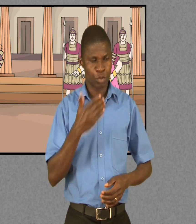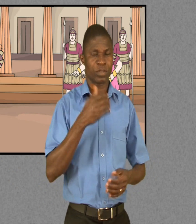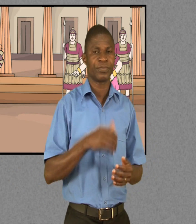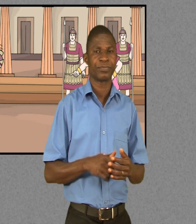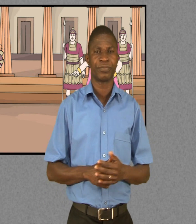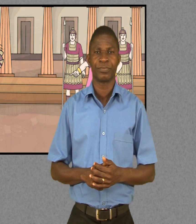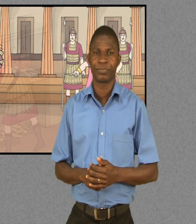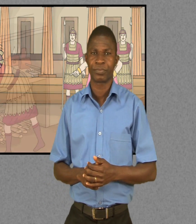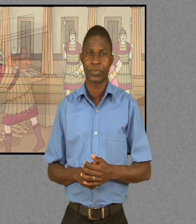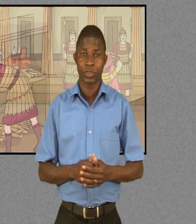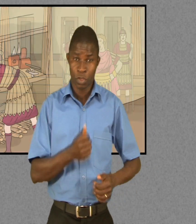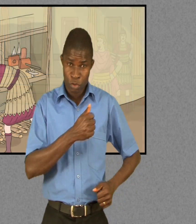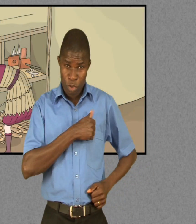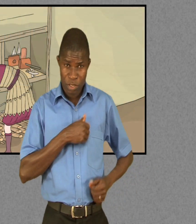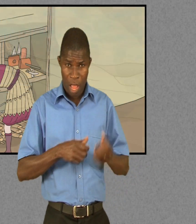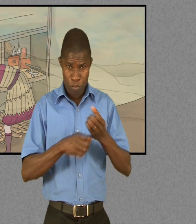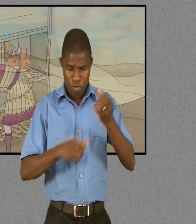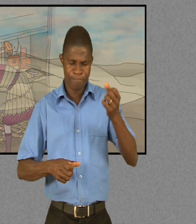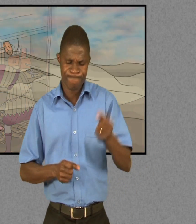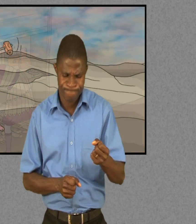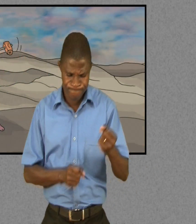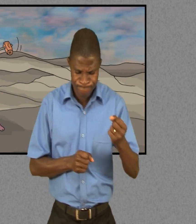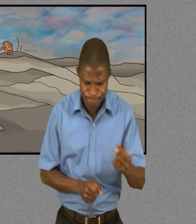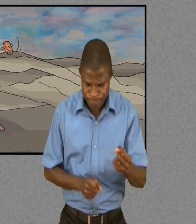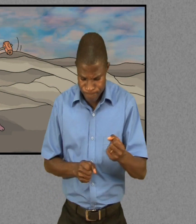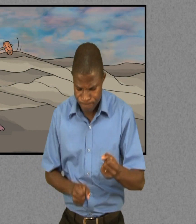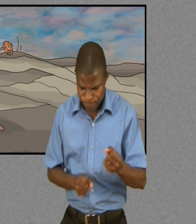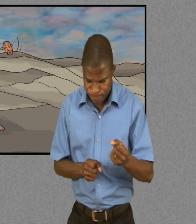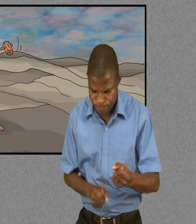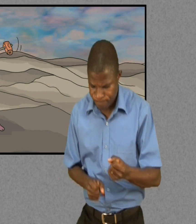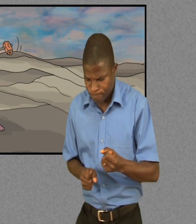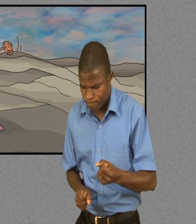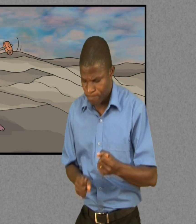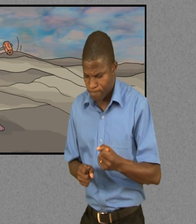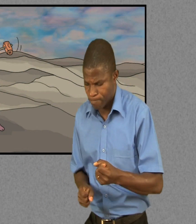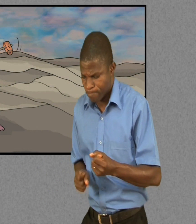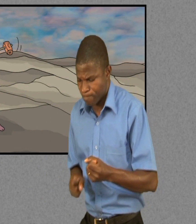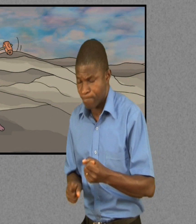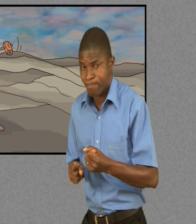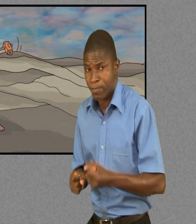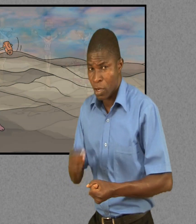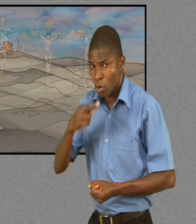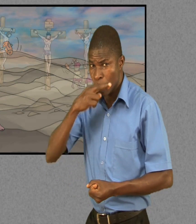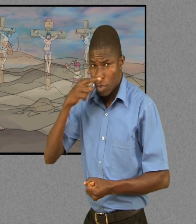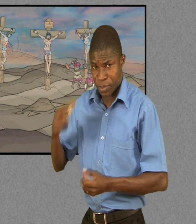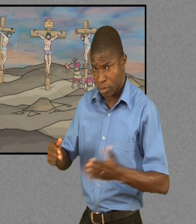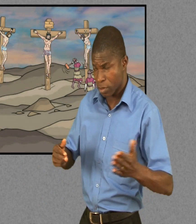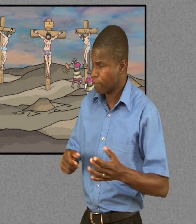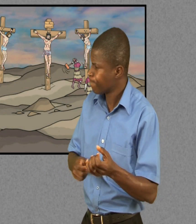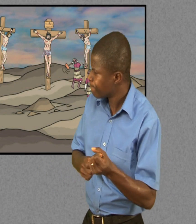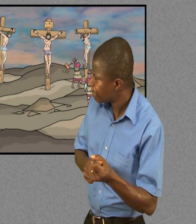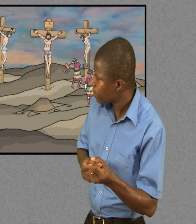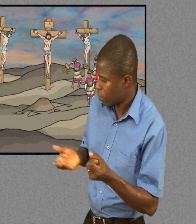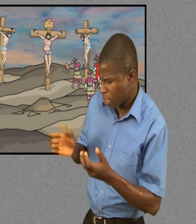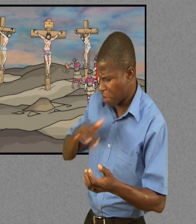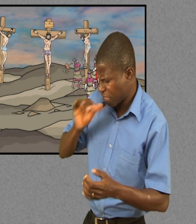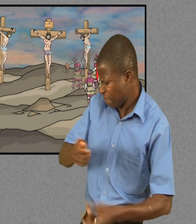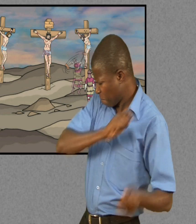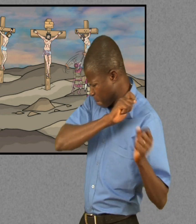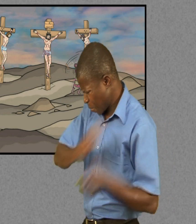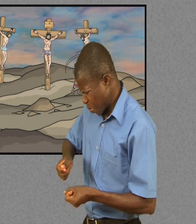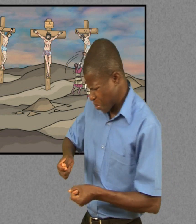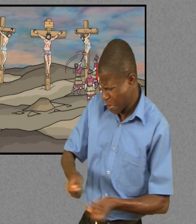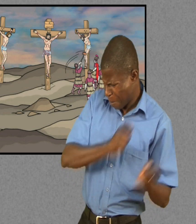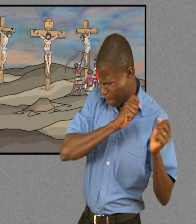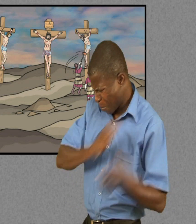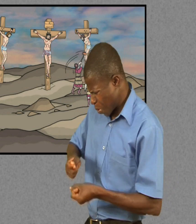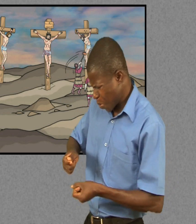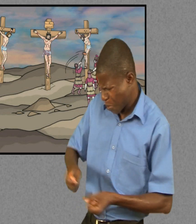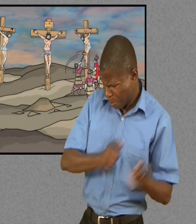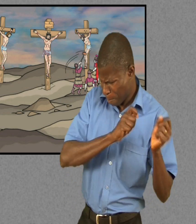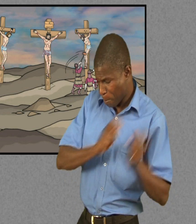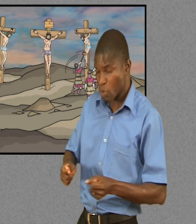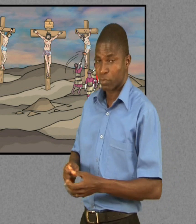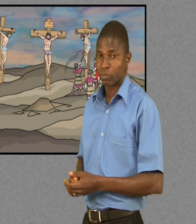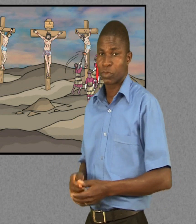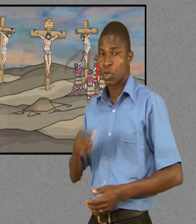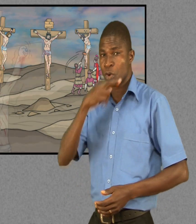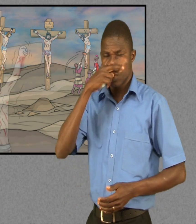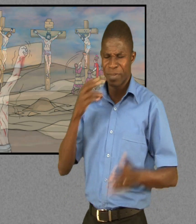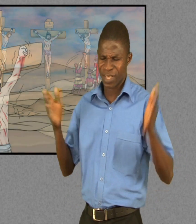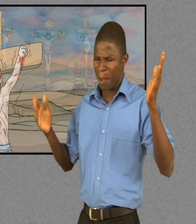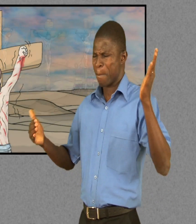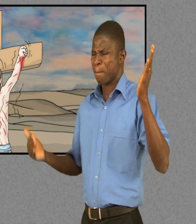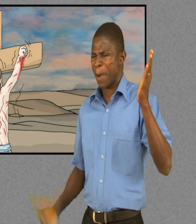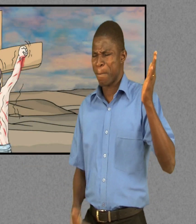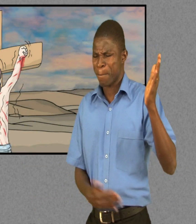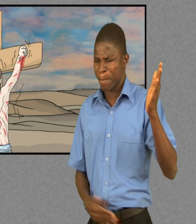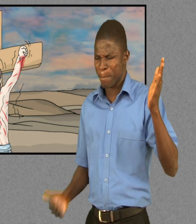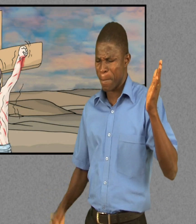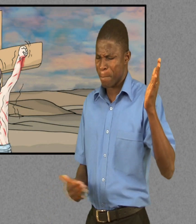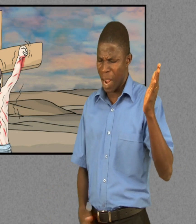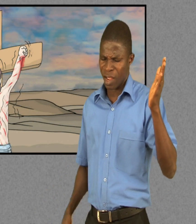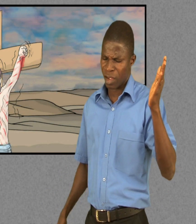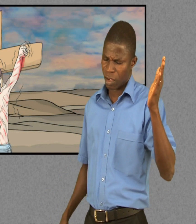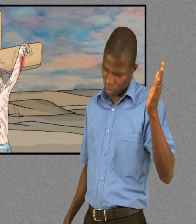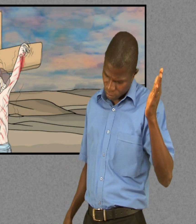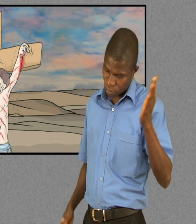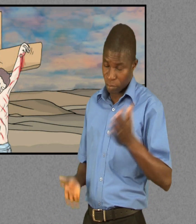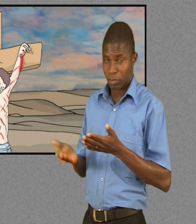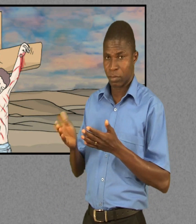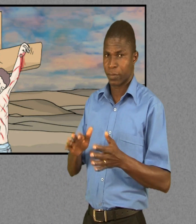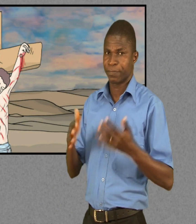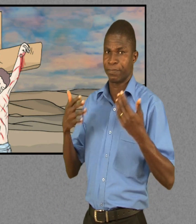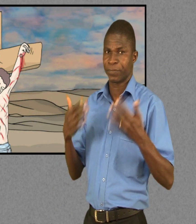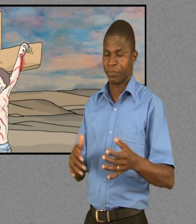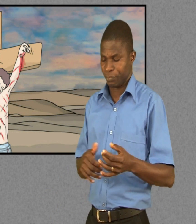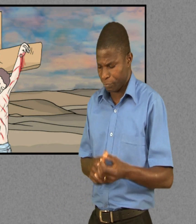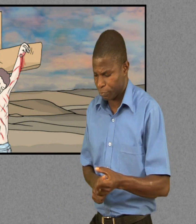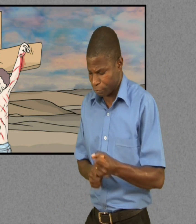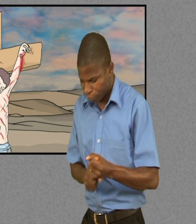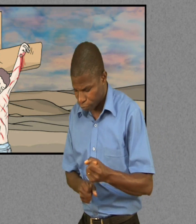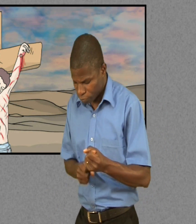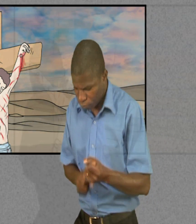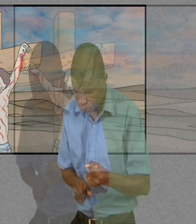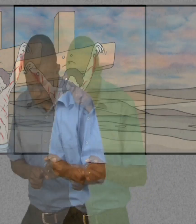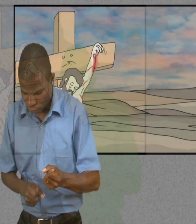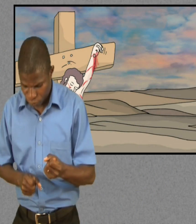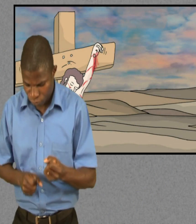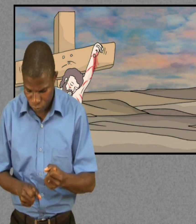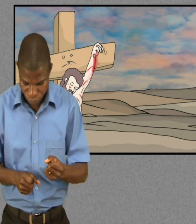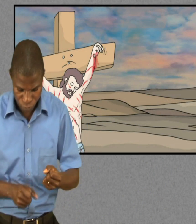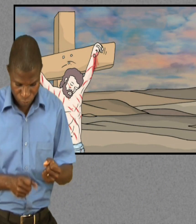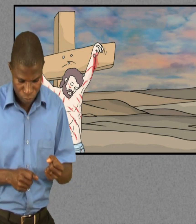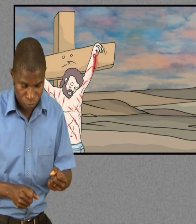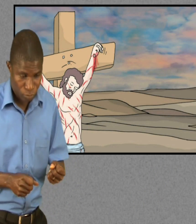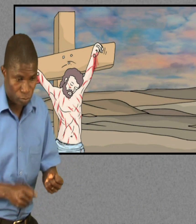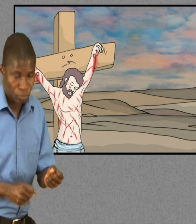So the soldiers came and broke the legs of the first man who had been crucified with Jesus, and those of the other.